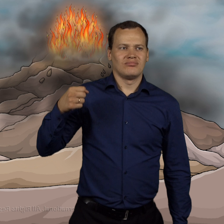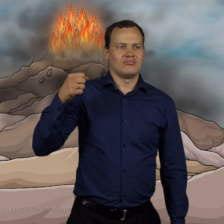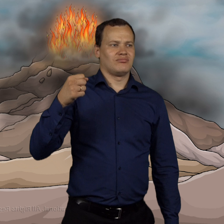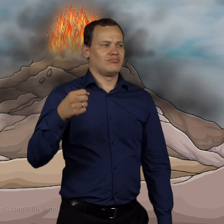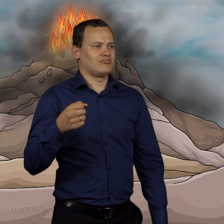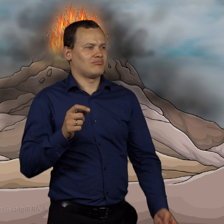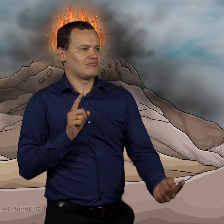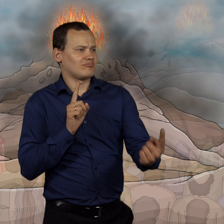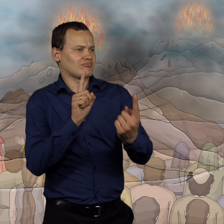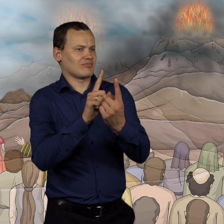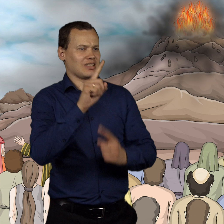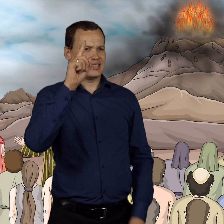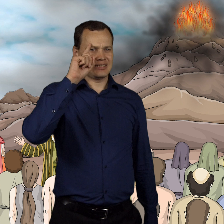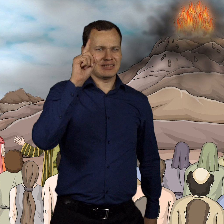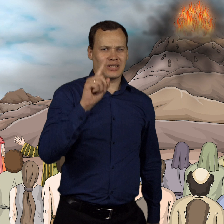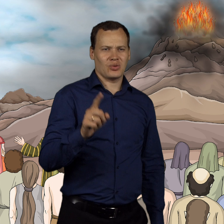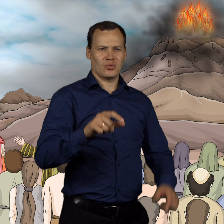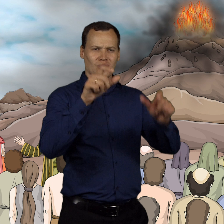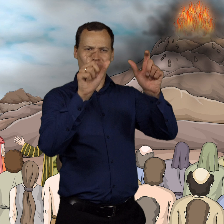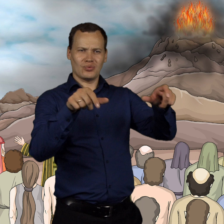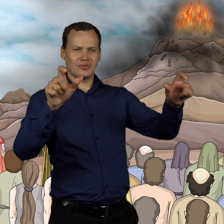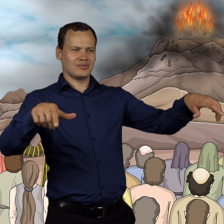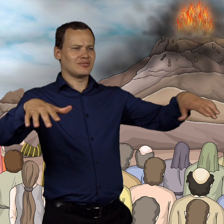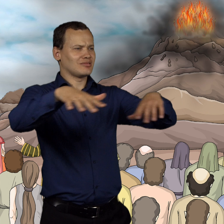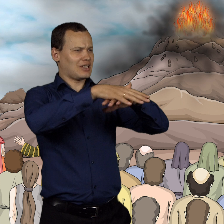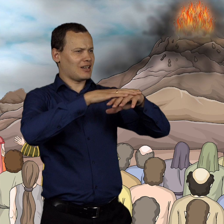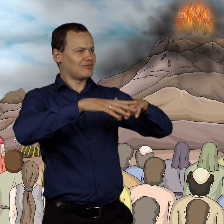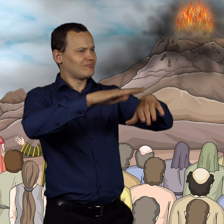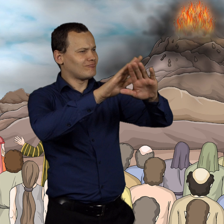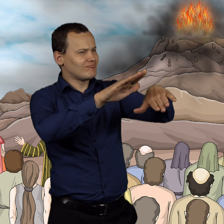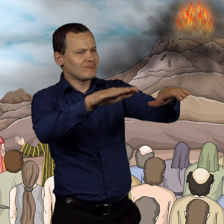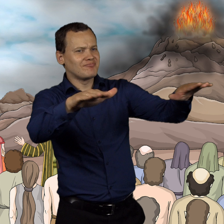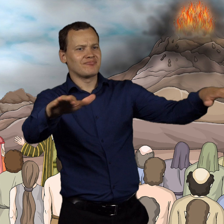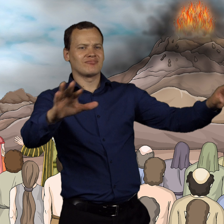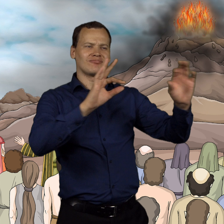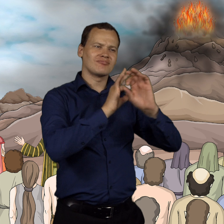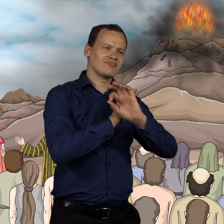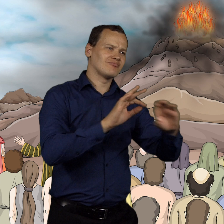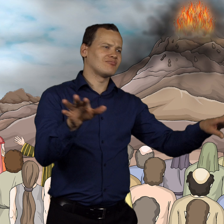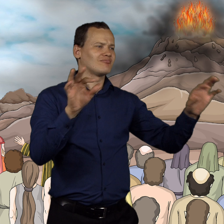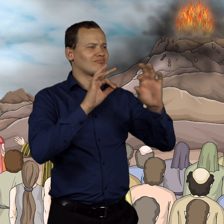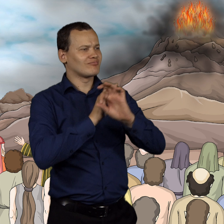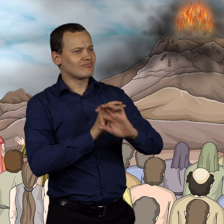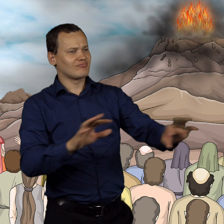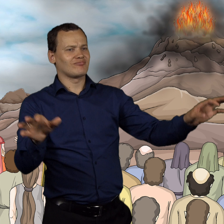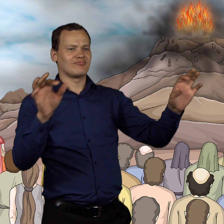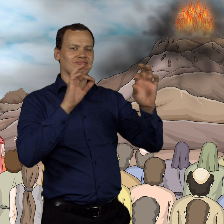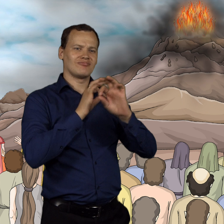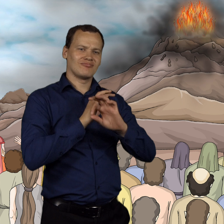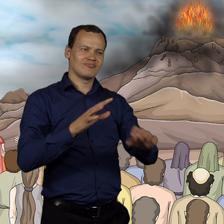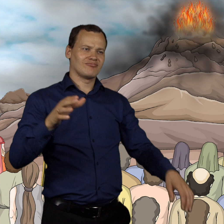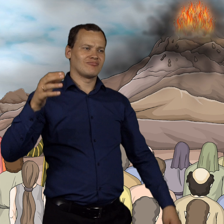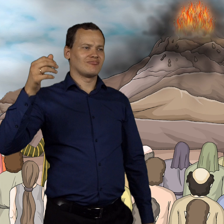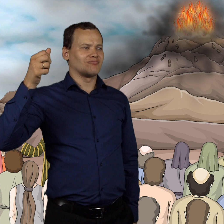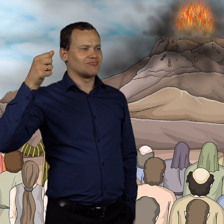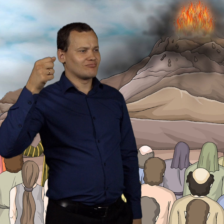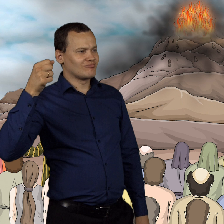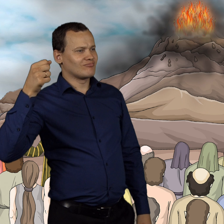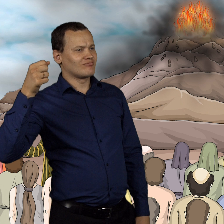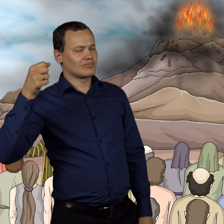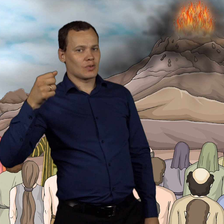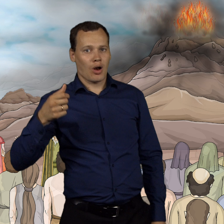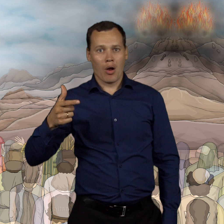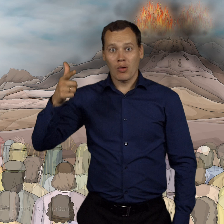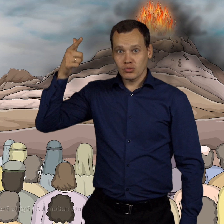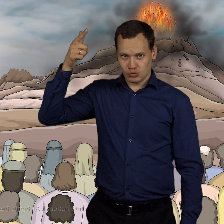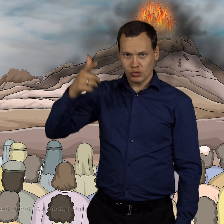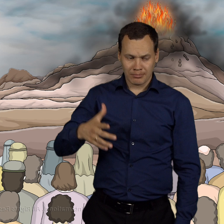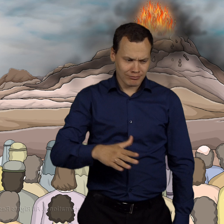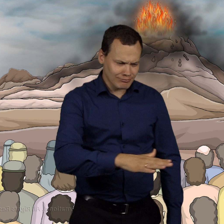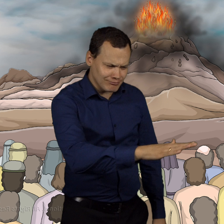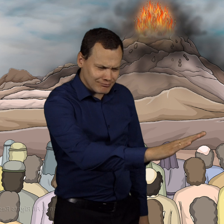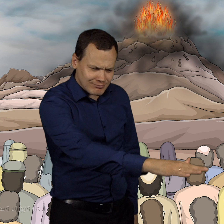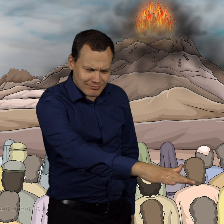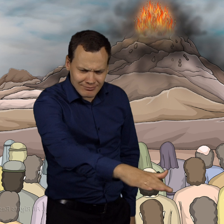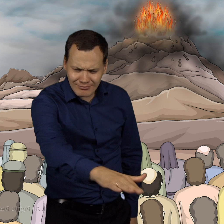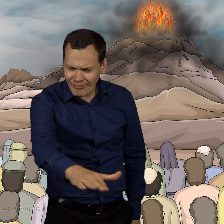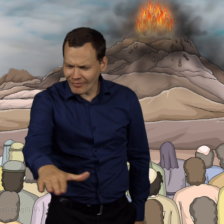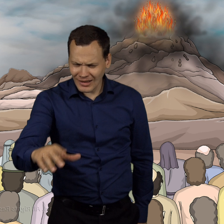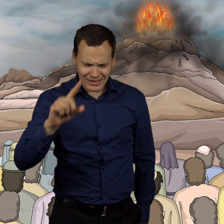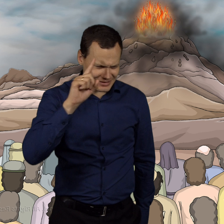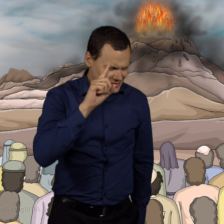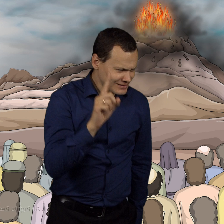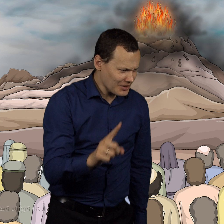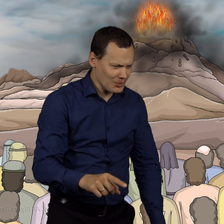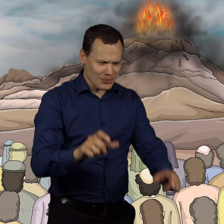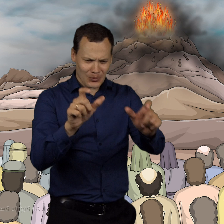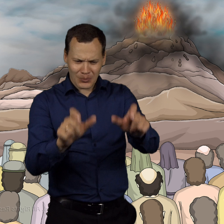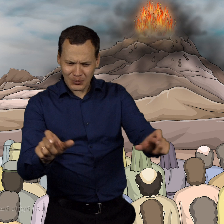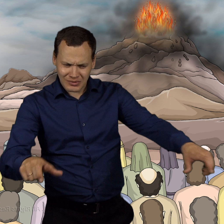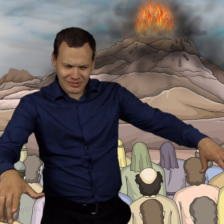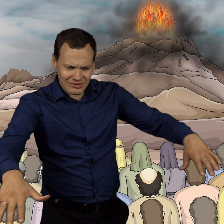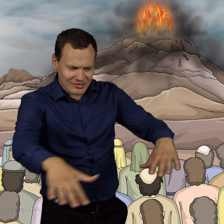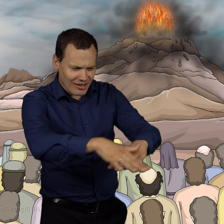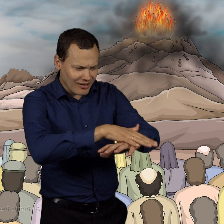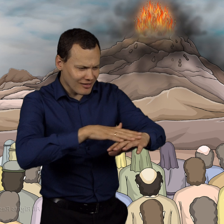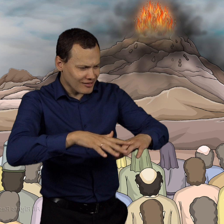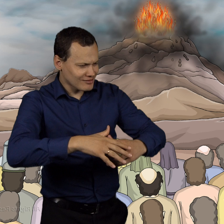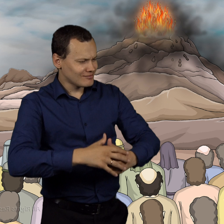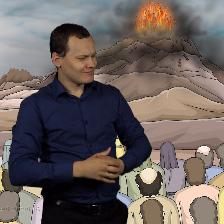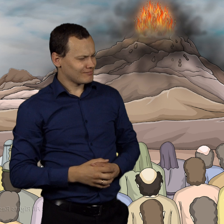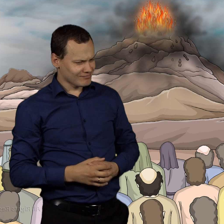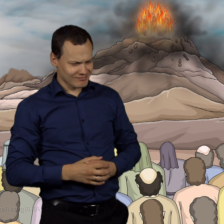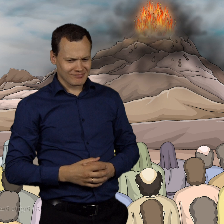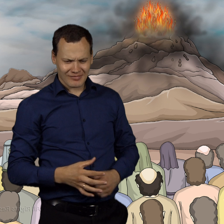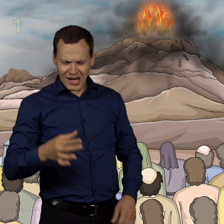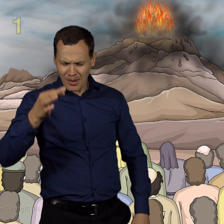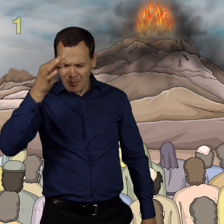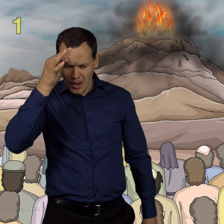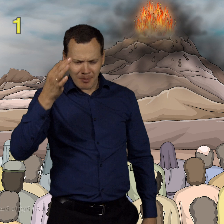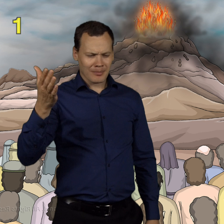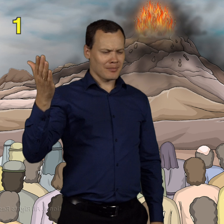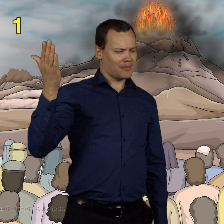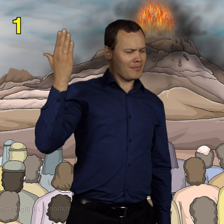So Moses went down to the people and spoke to them.